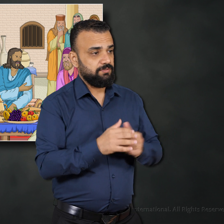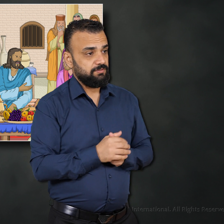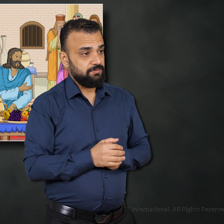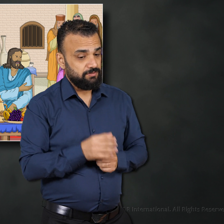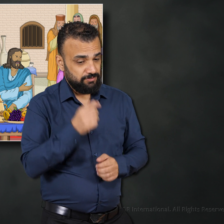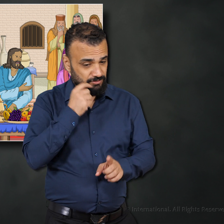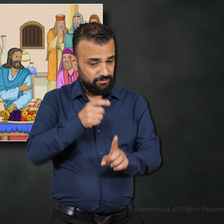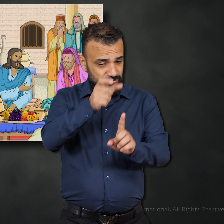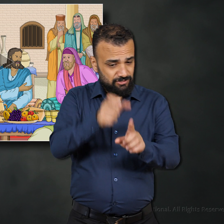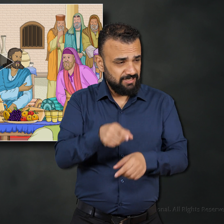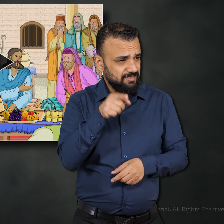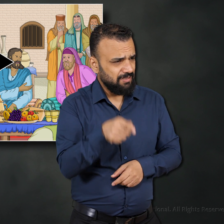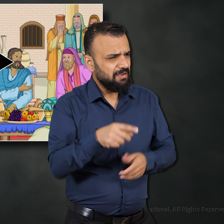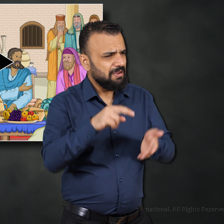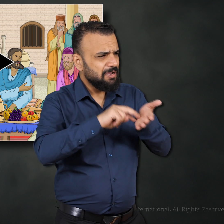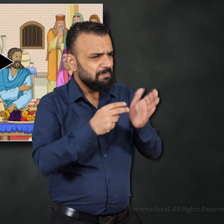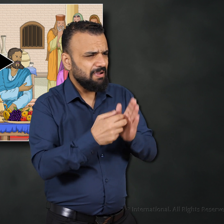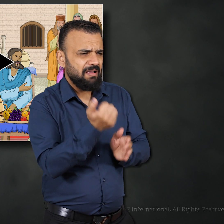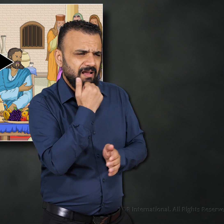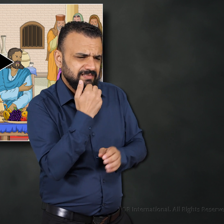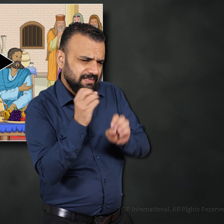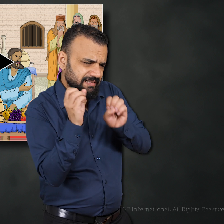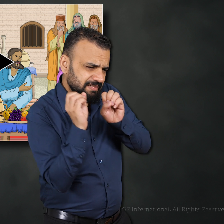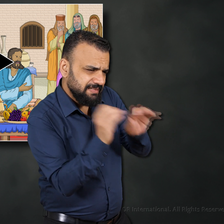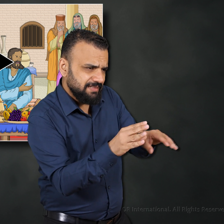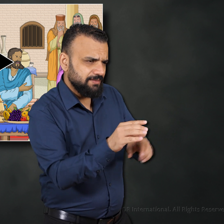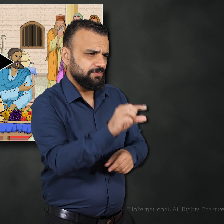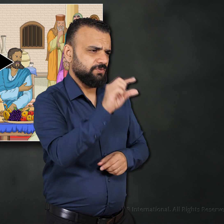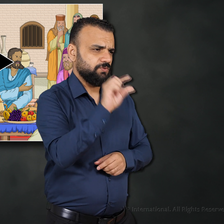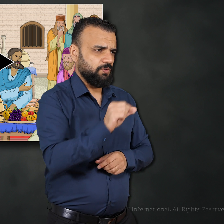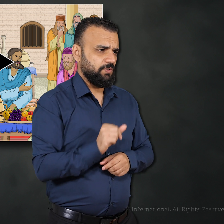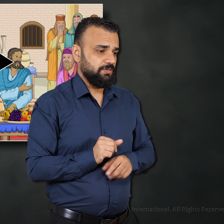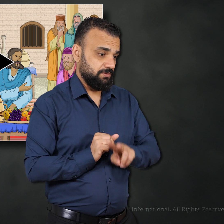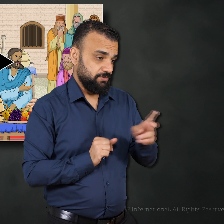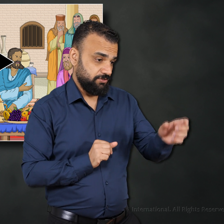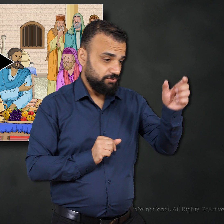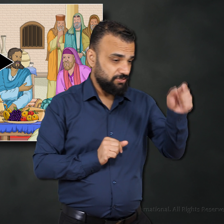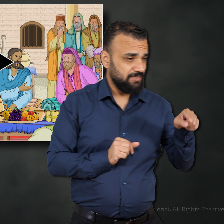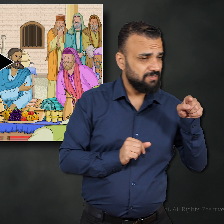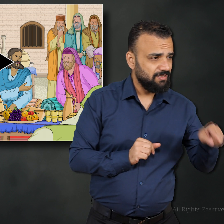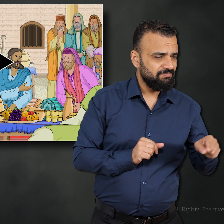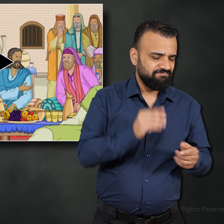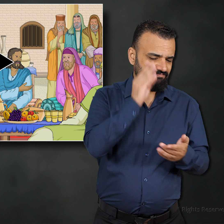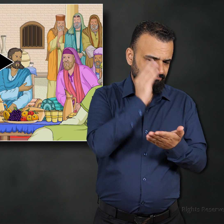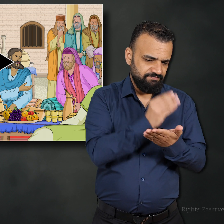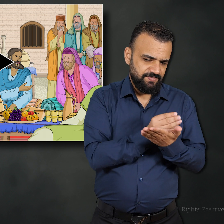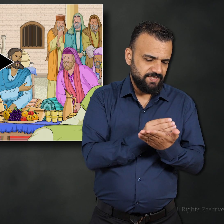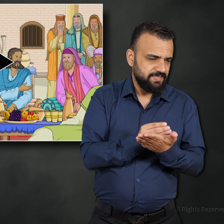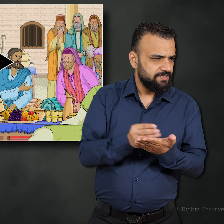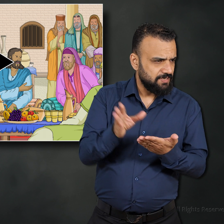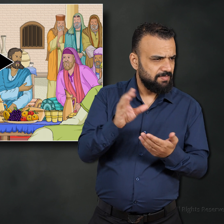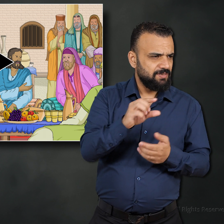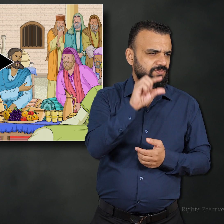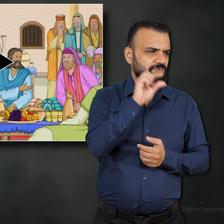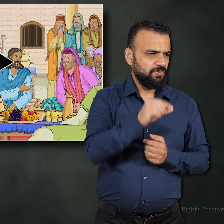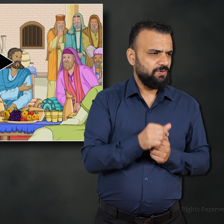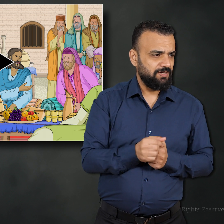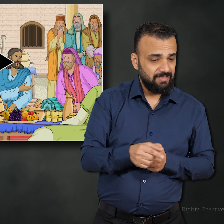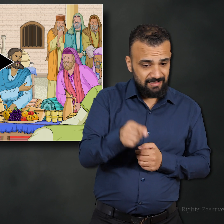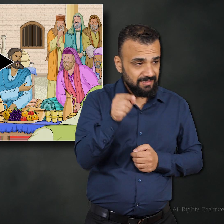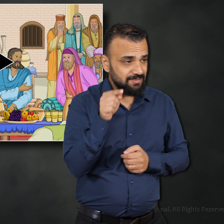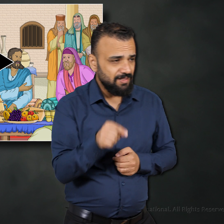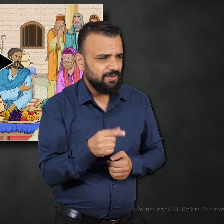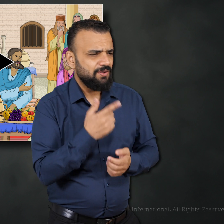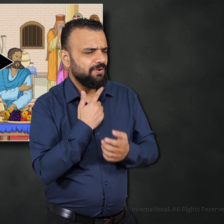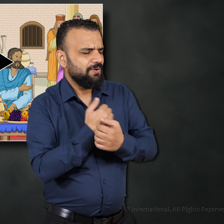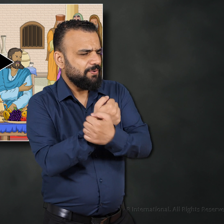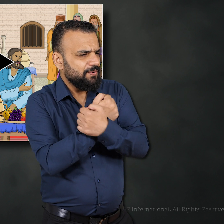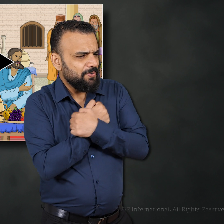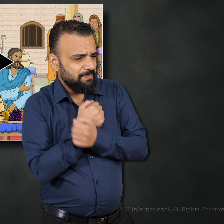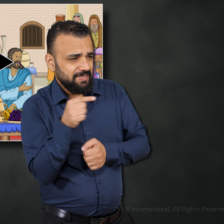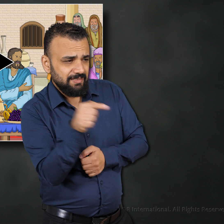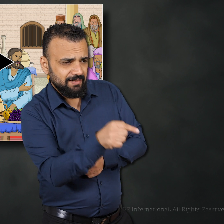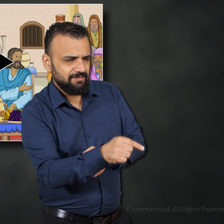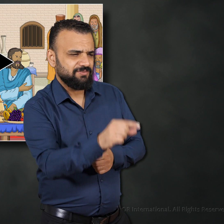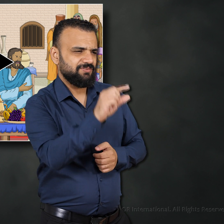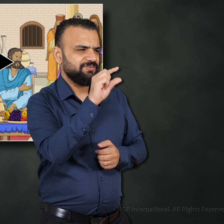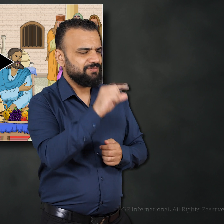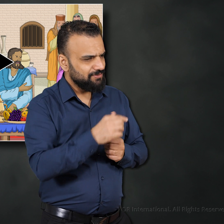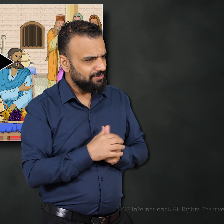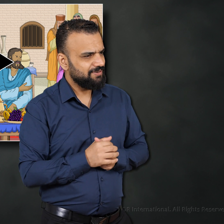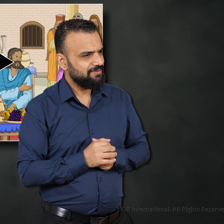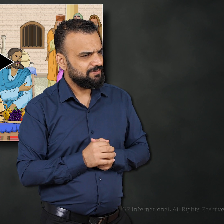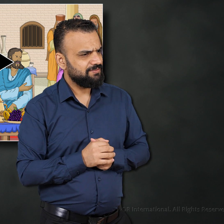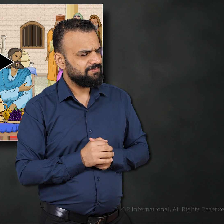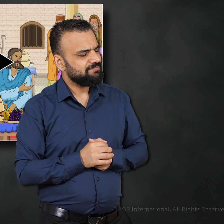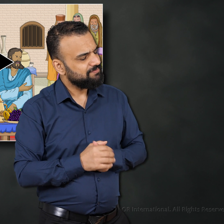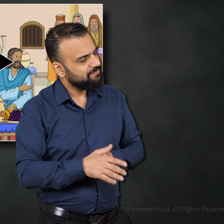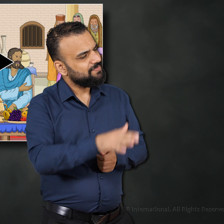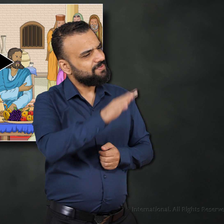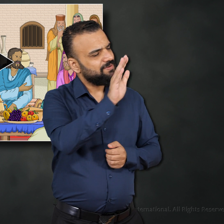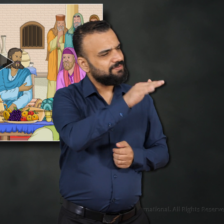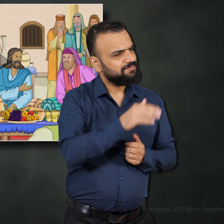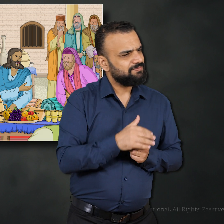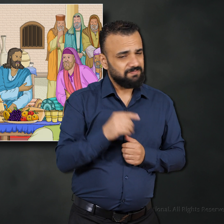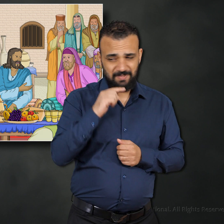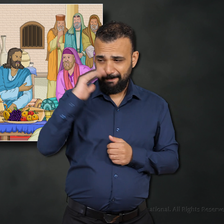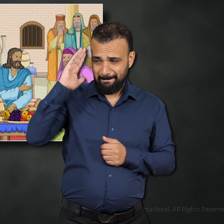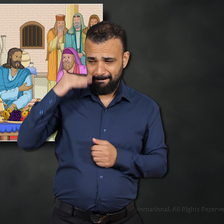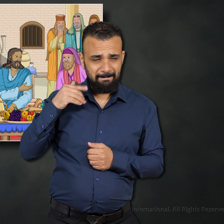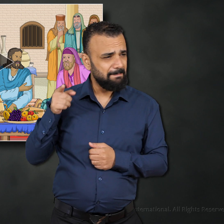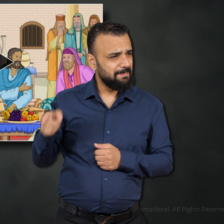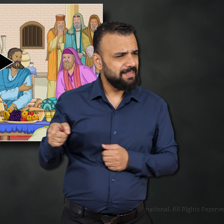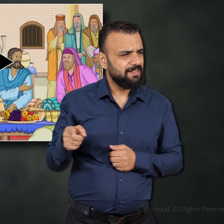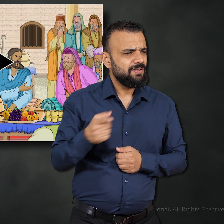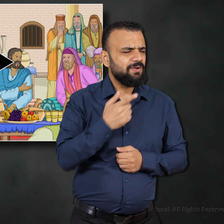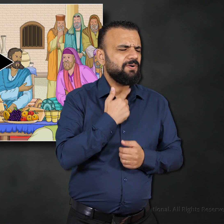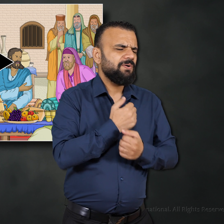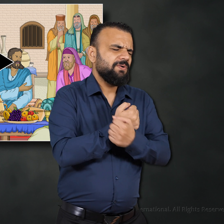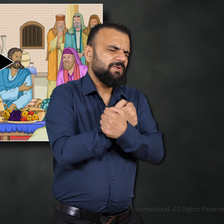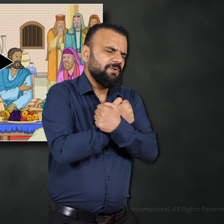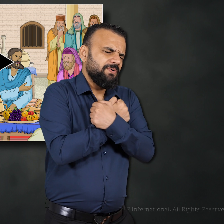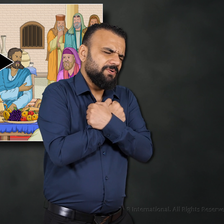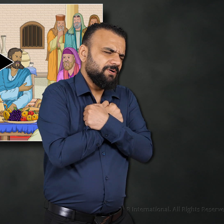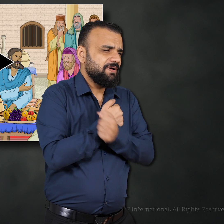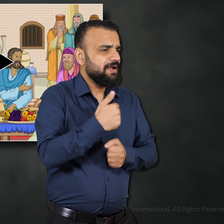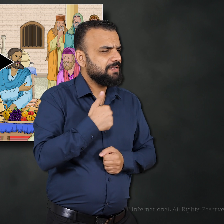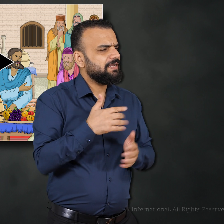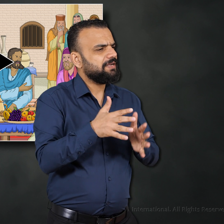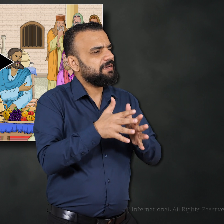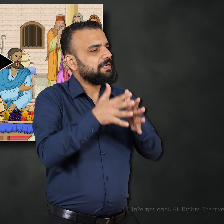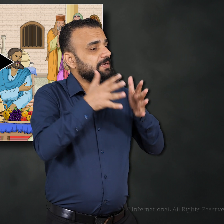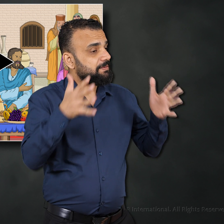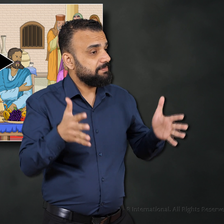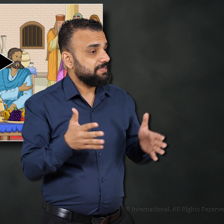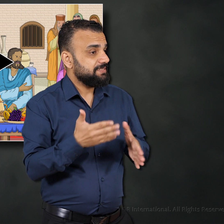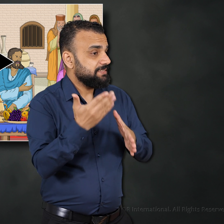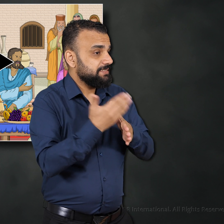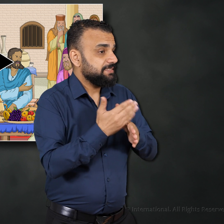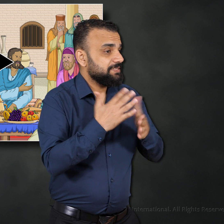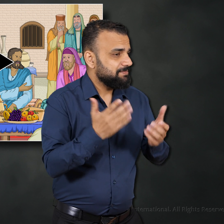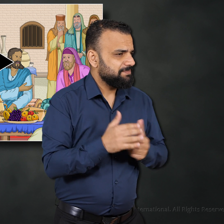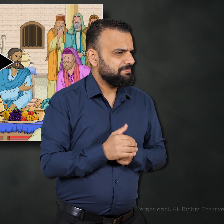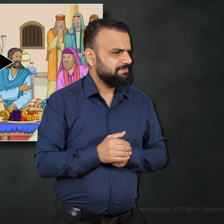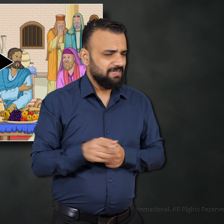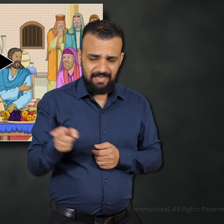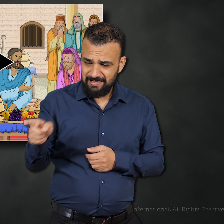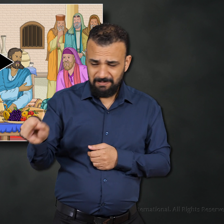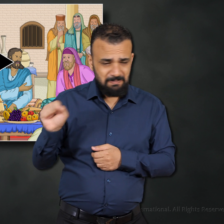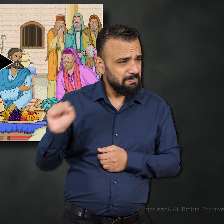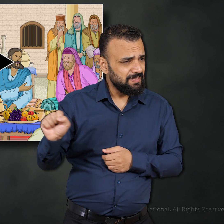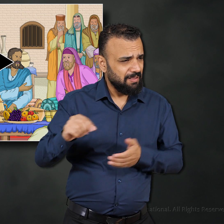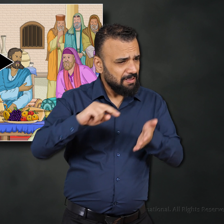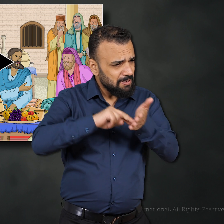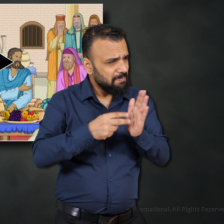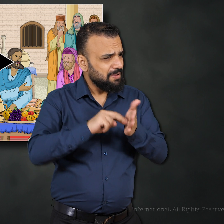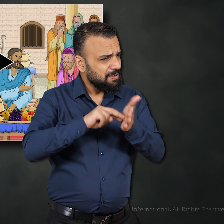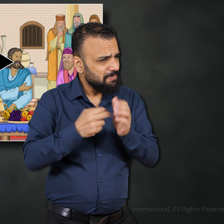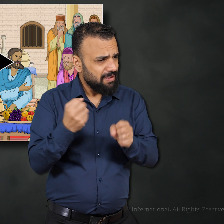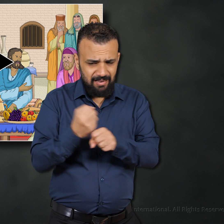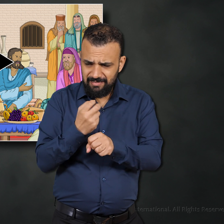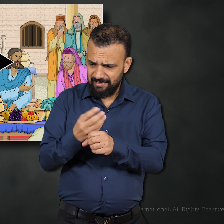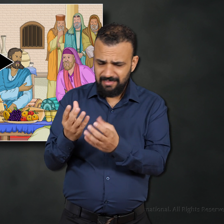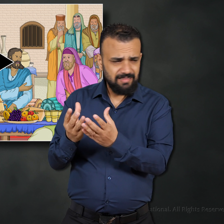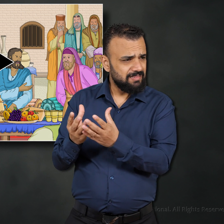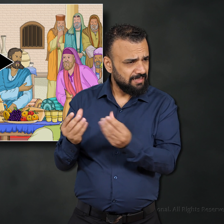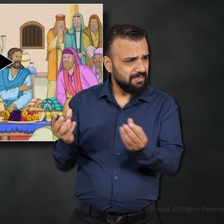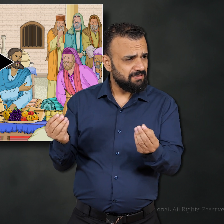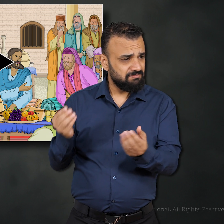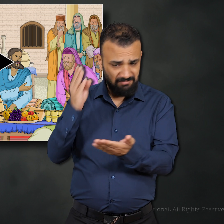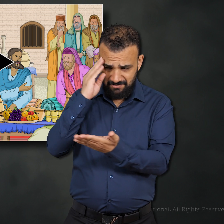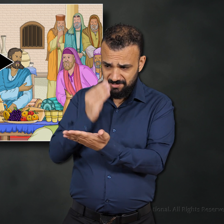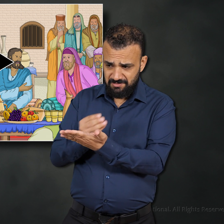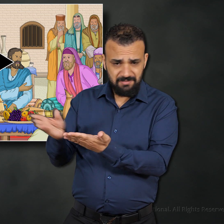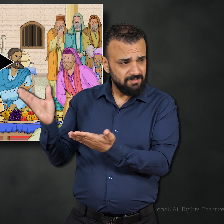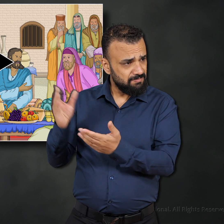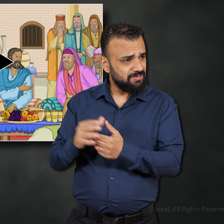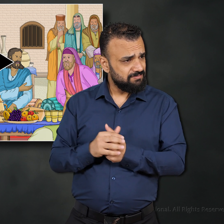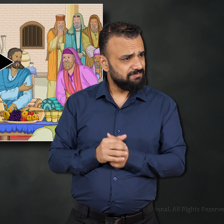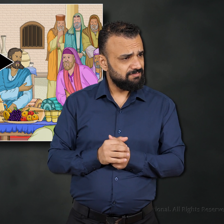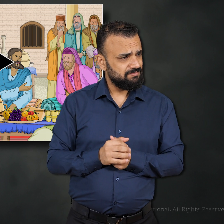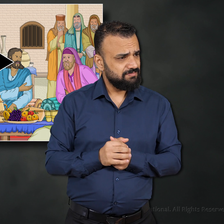Therefore I tell you, because her many sins have been forgiven, she has loved much.